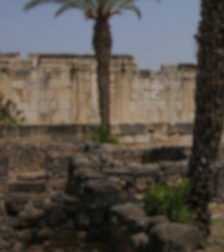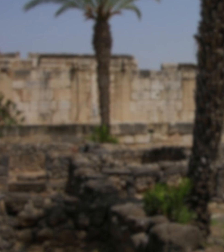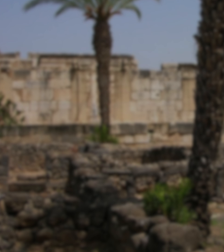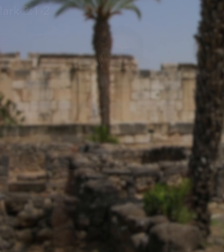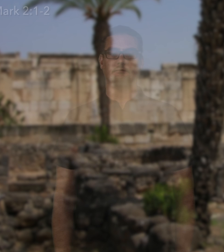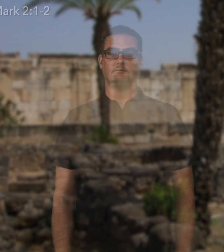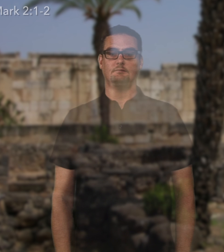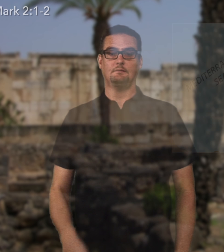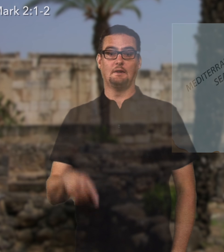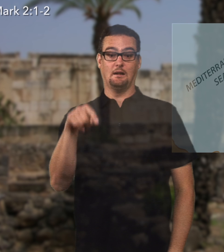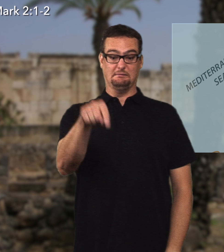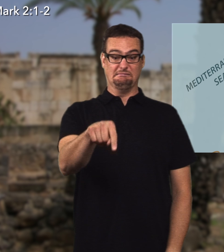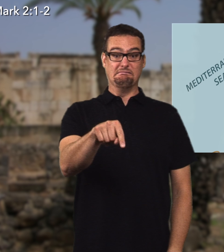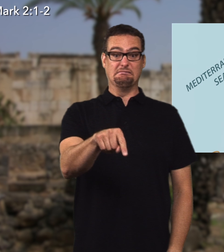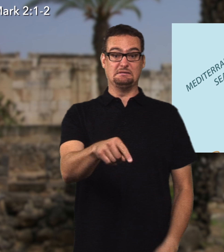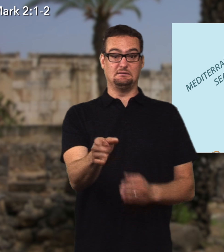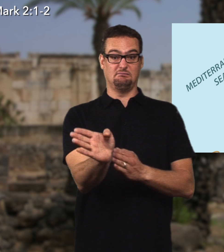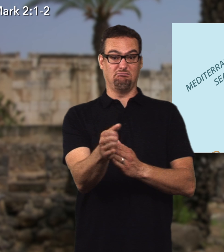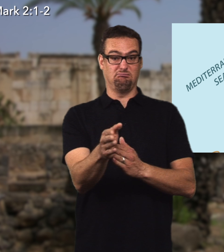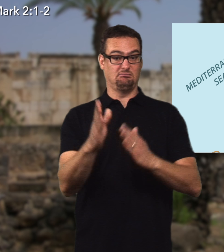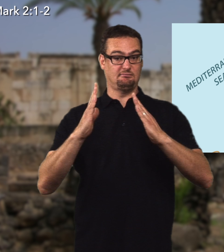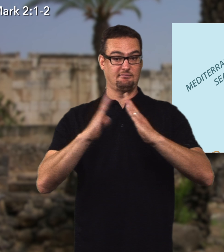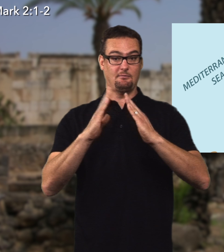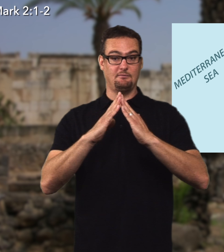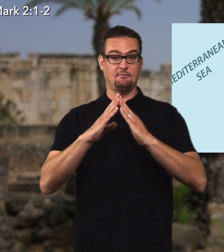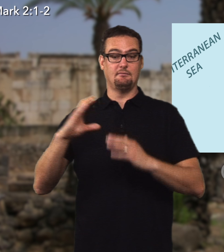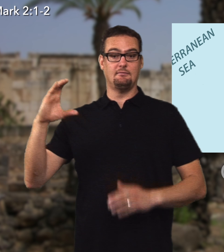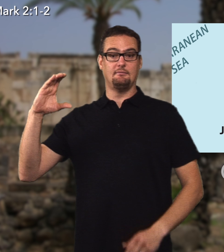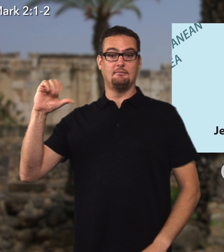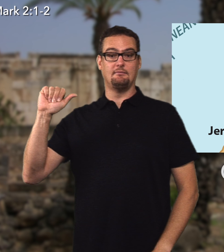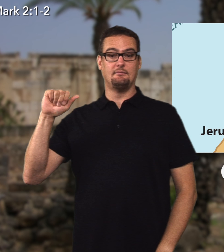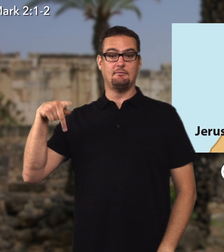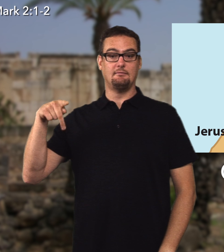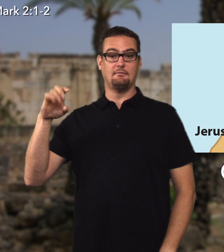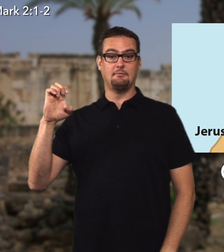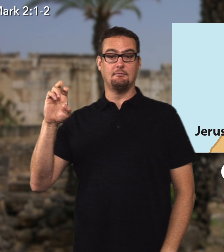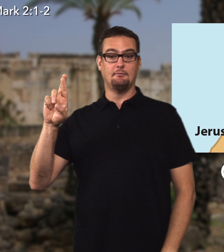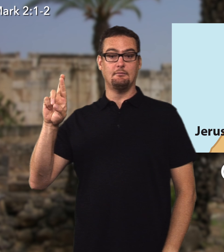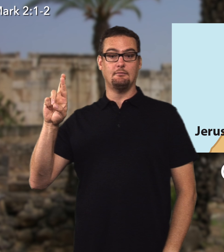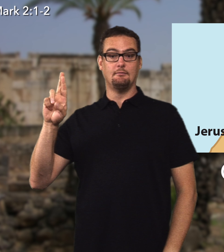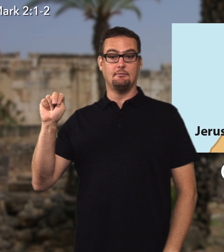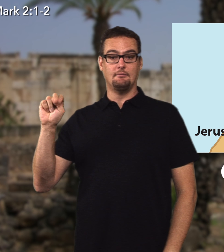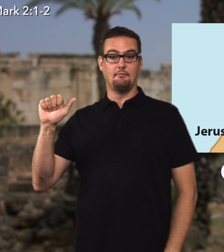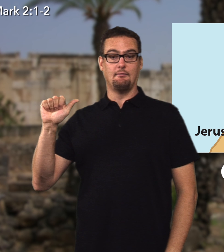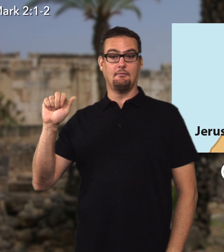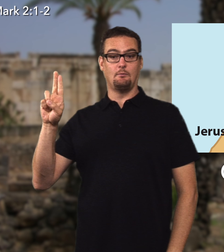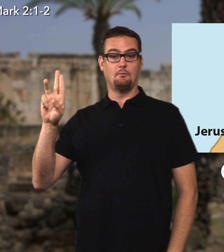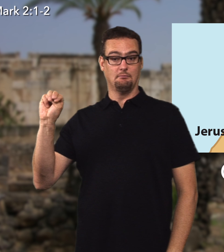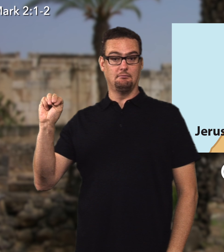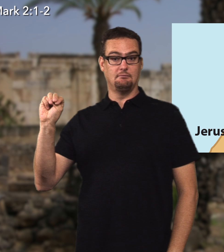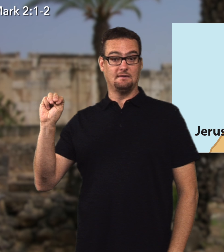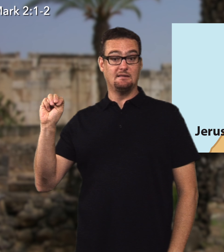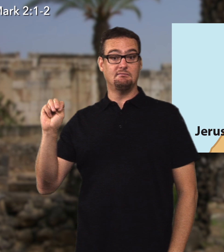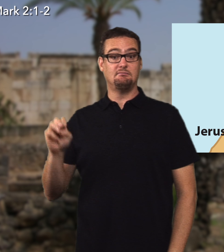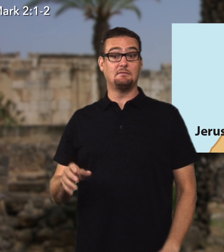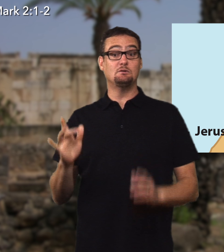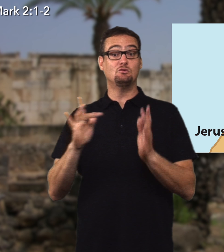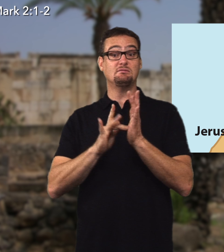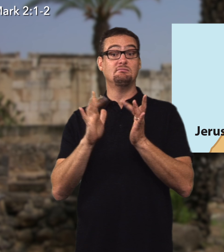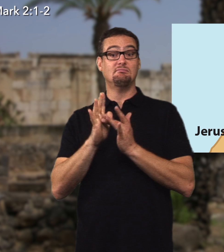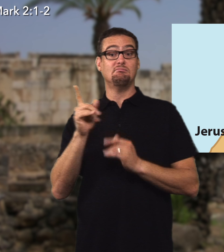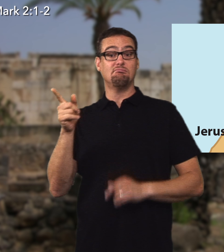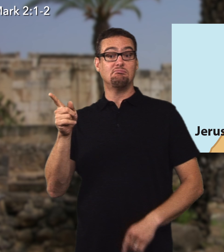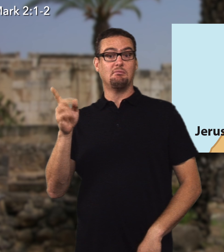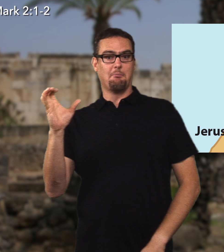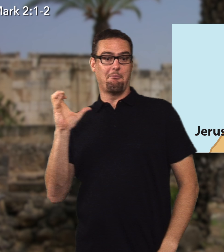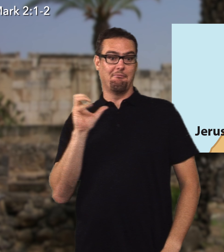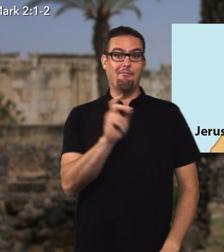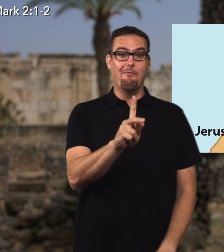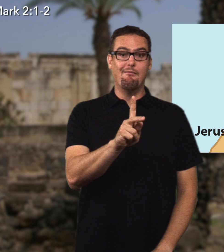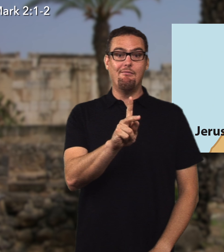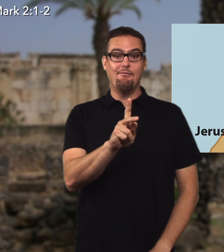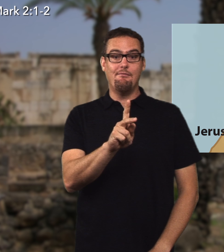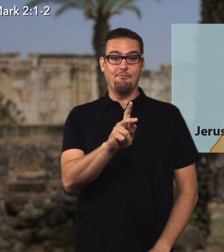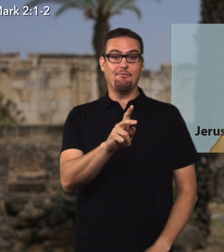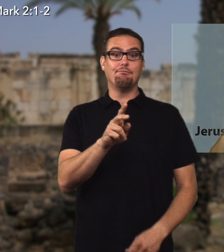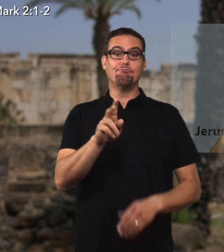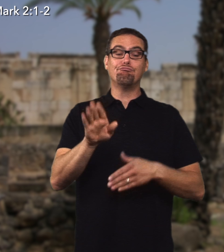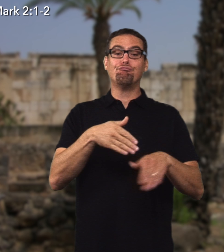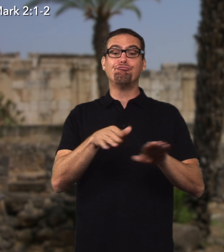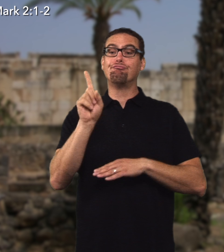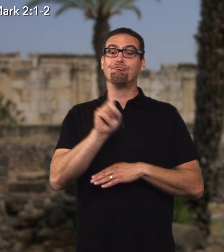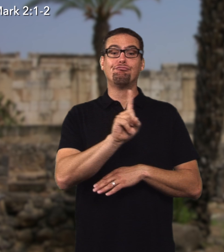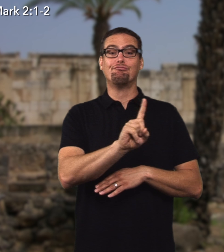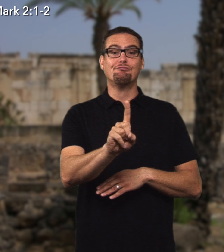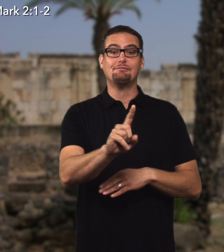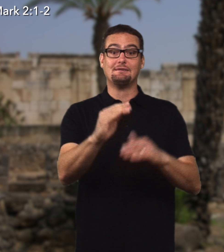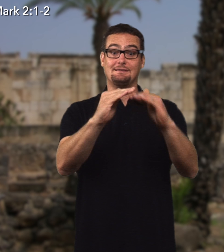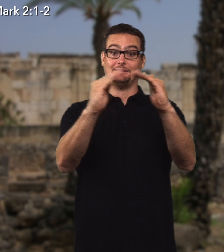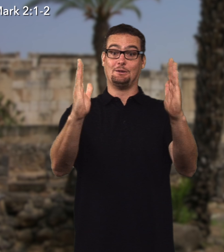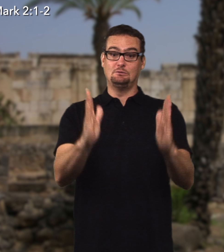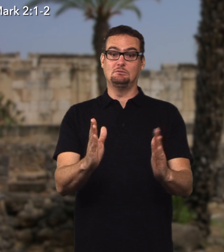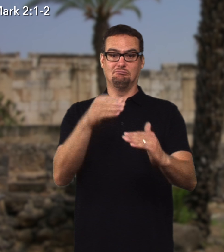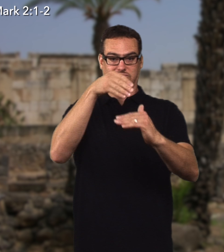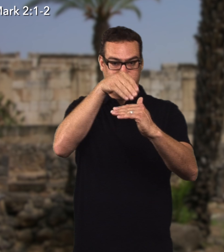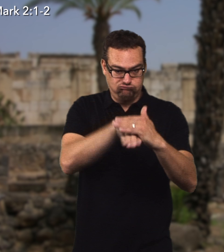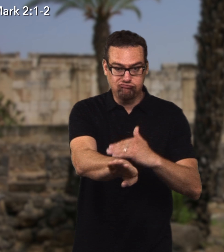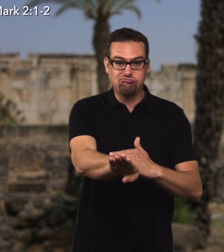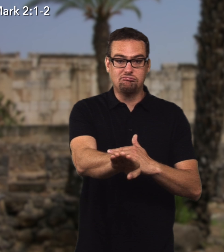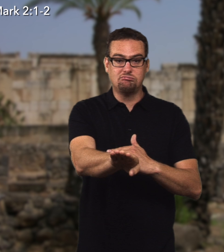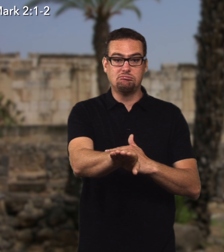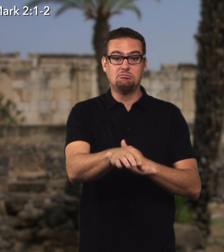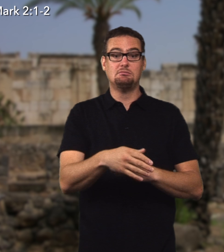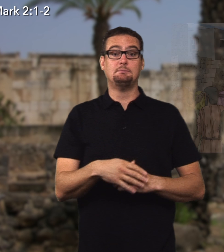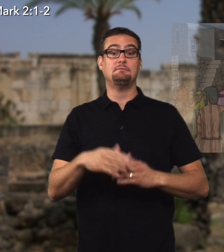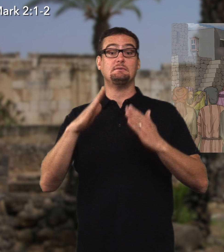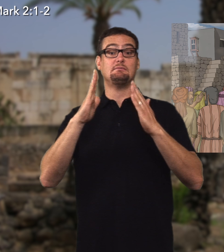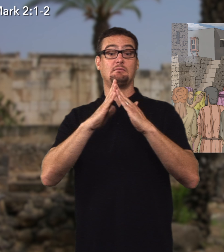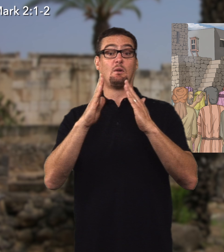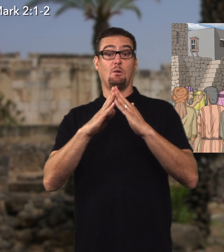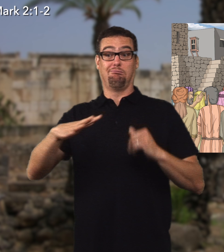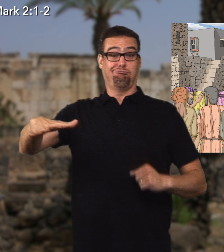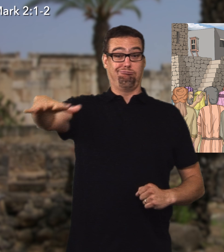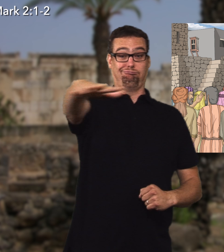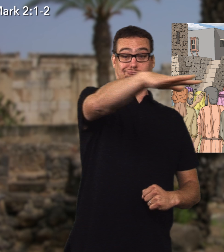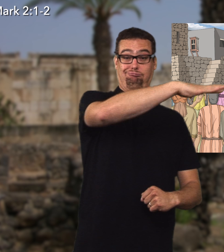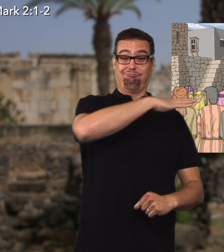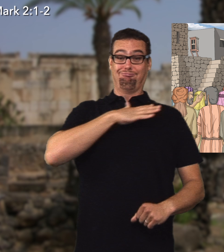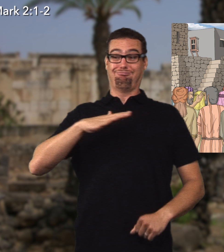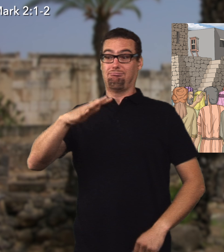A few days later Jesus went back to Capernaum.